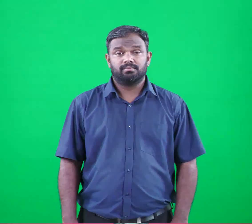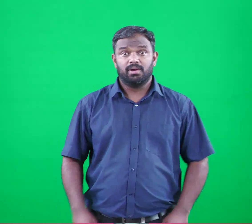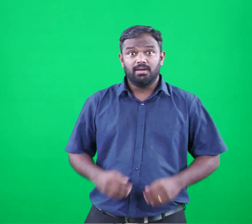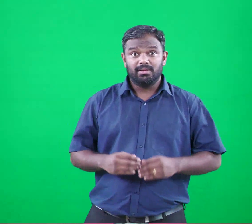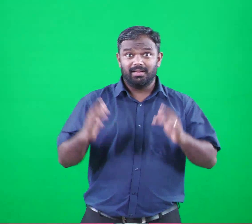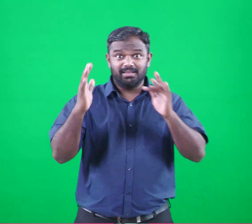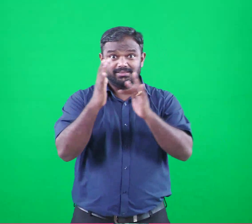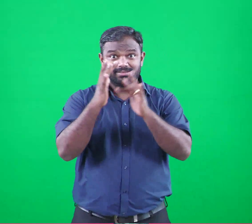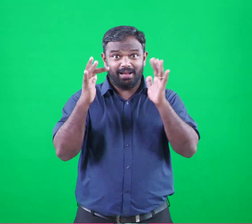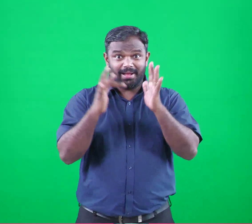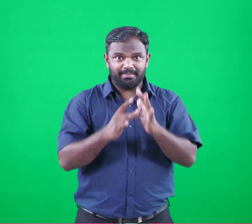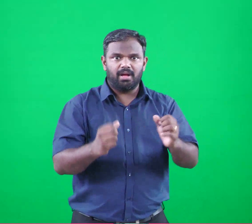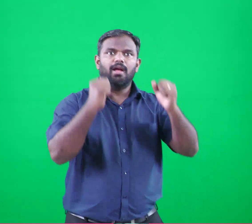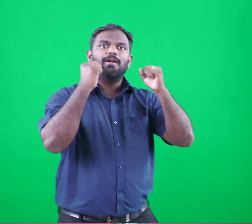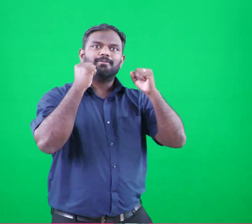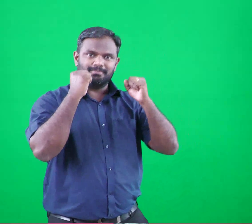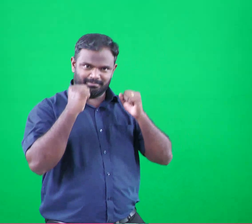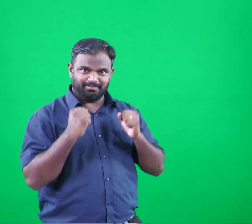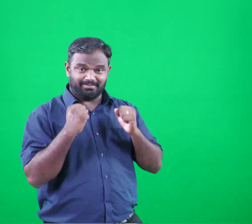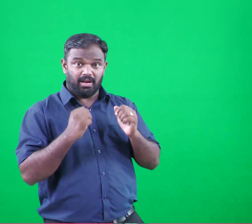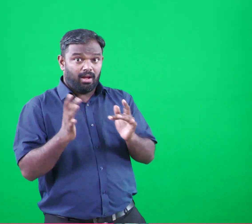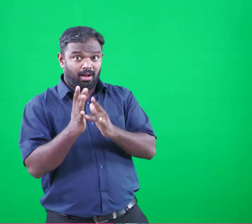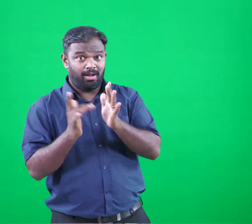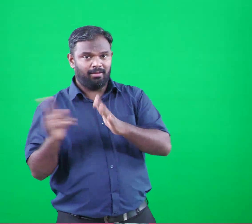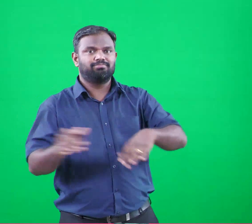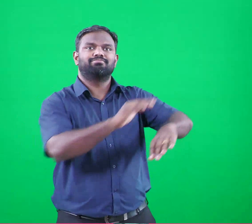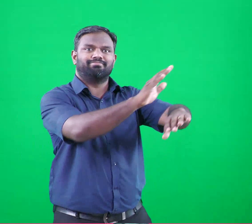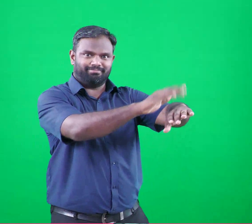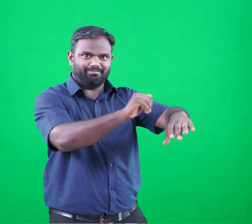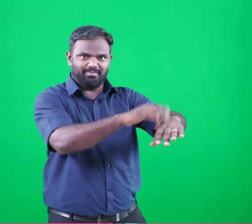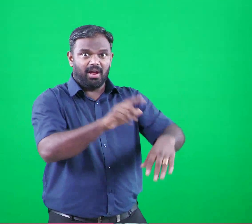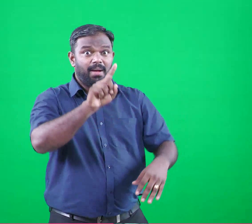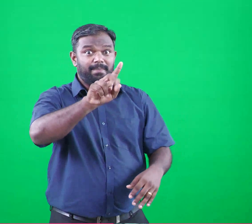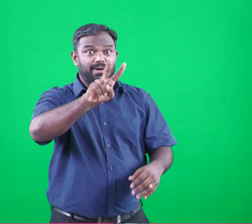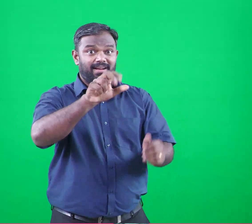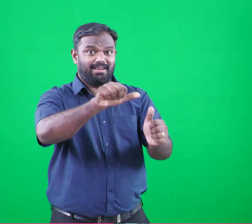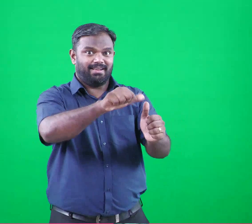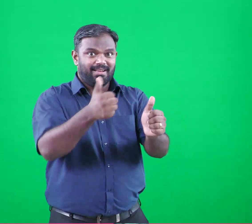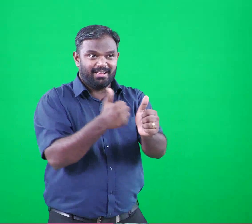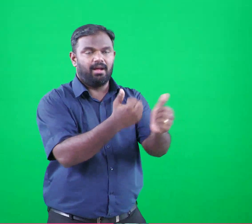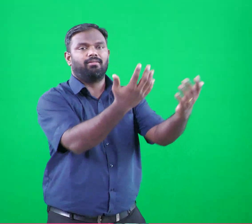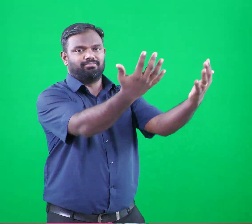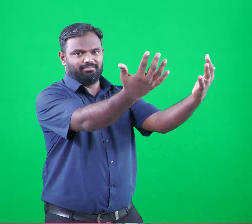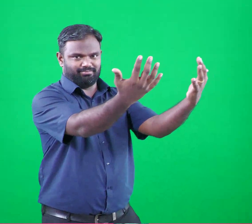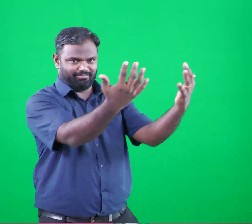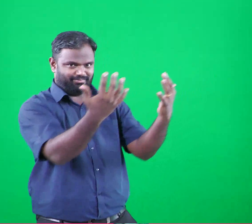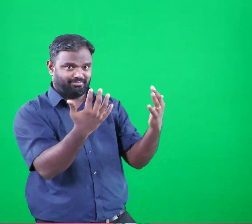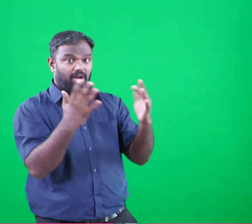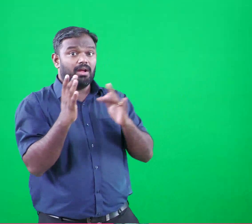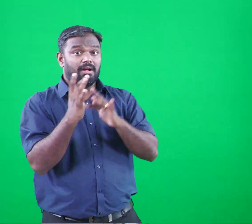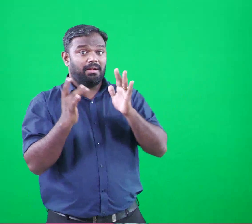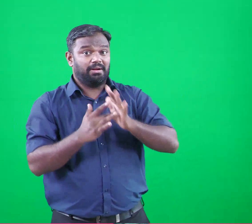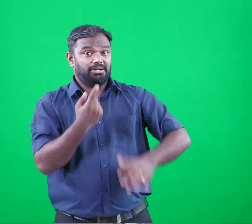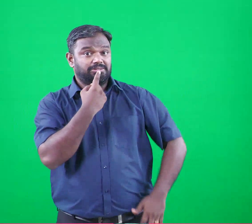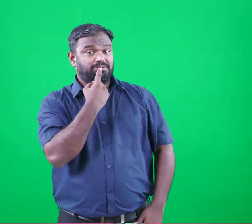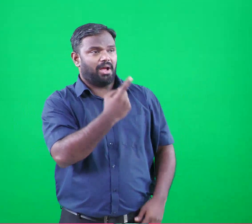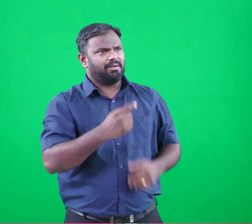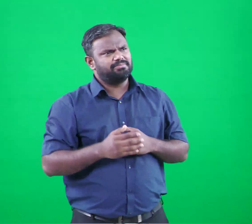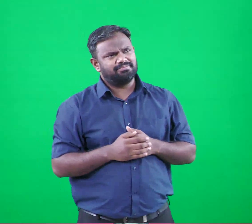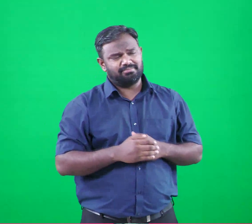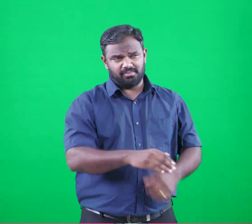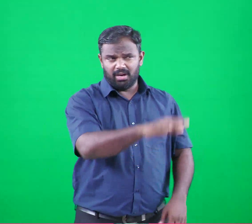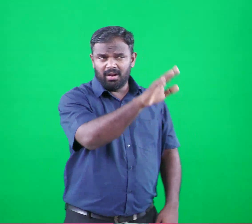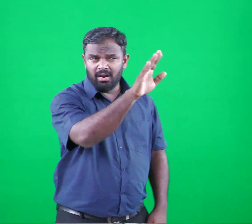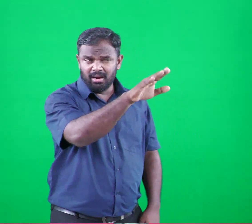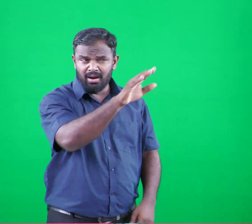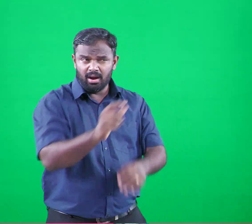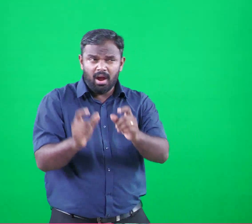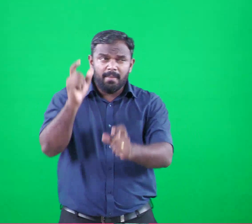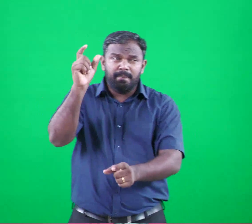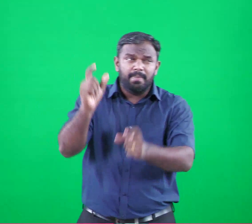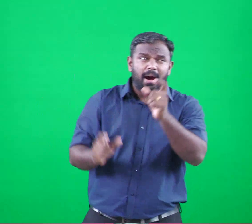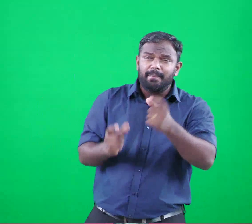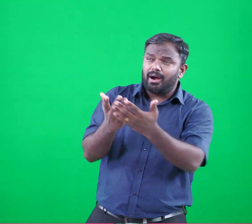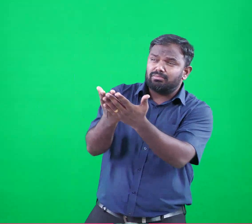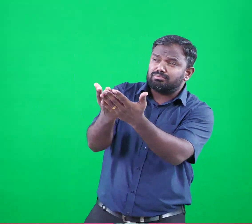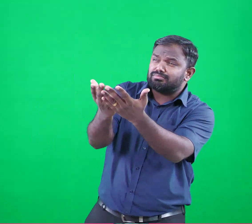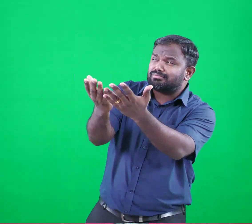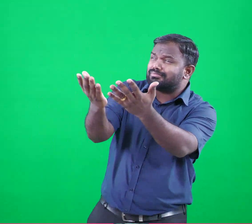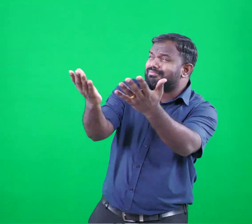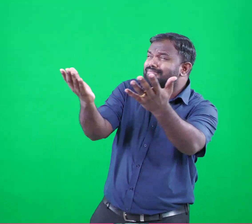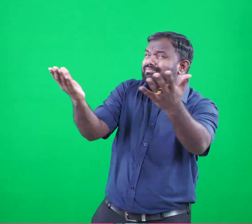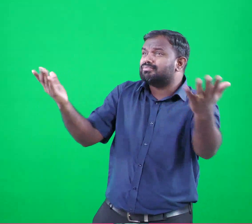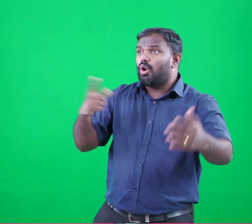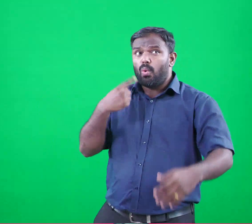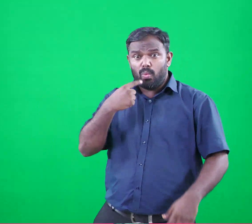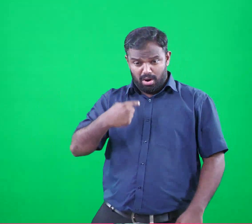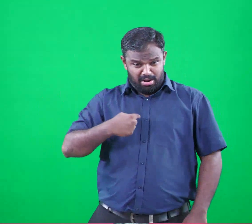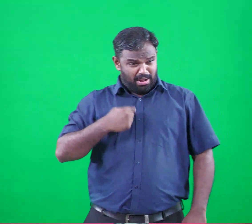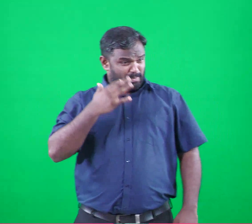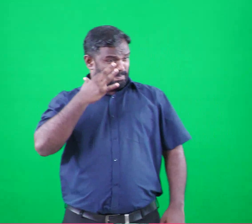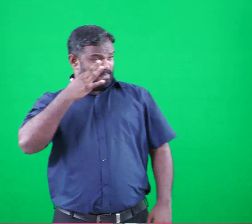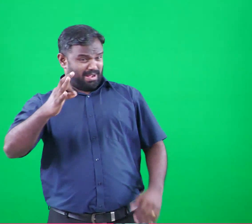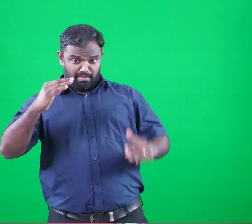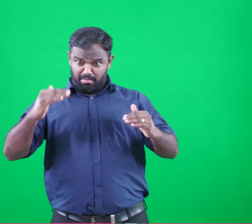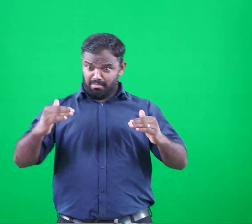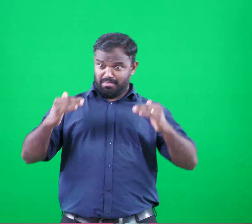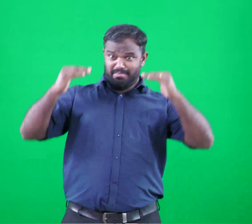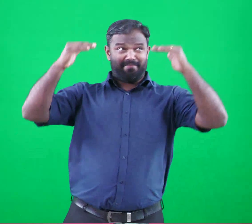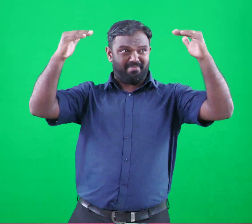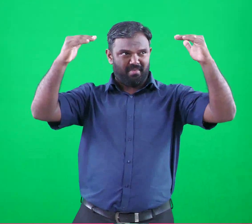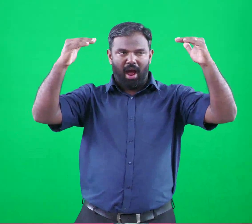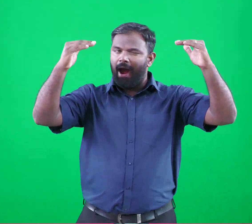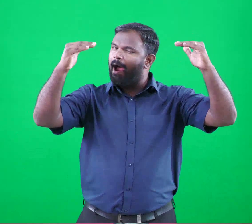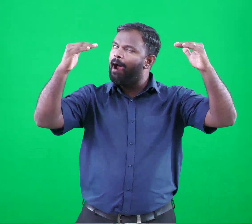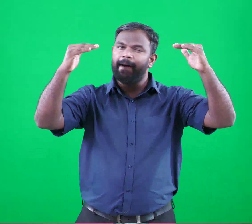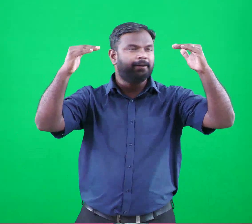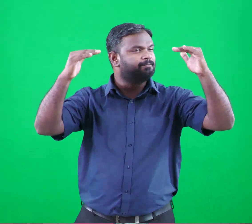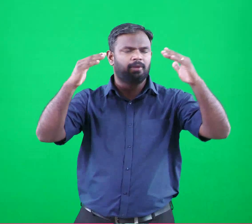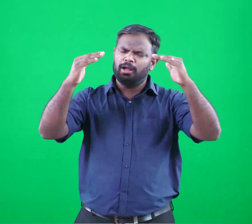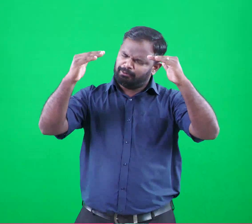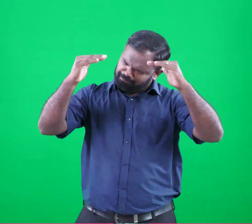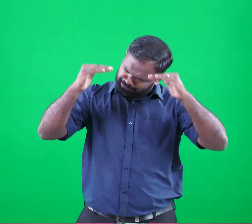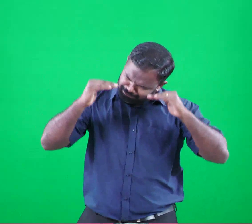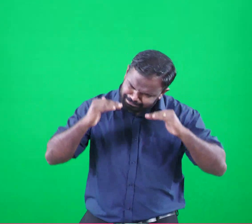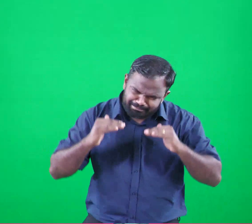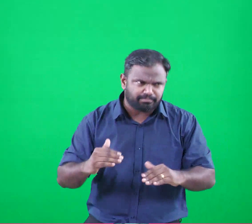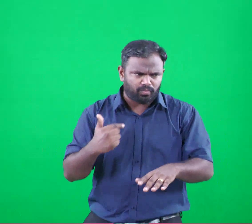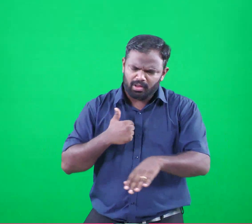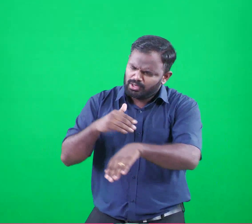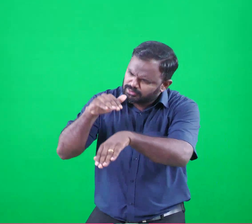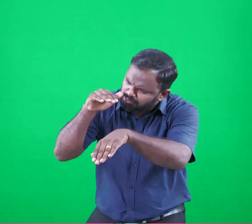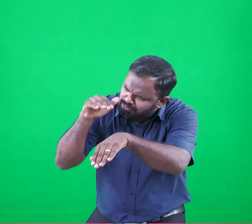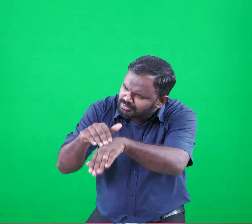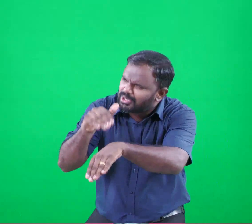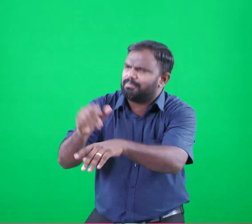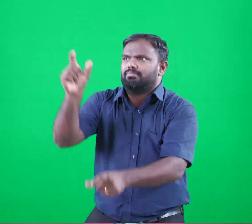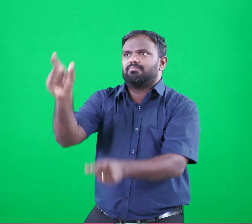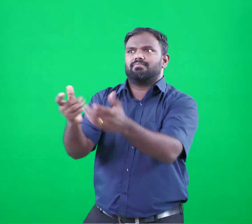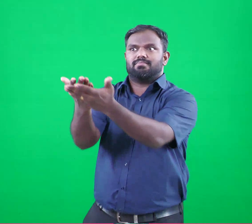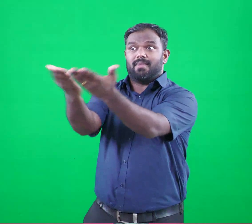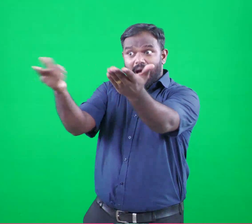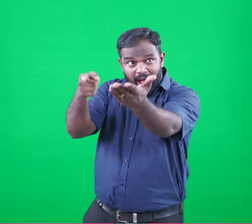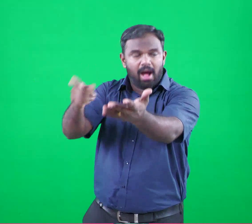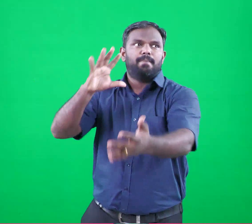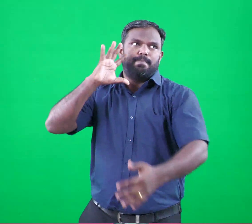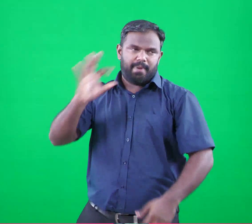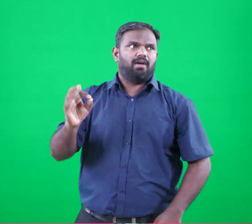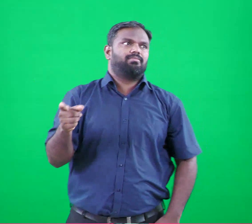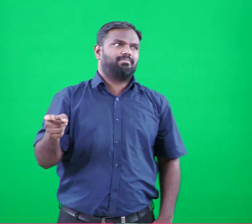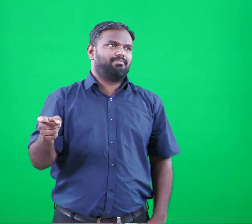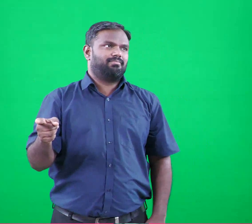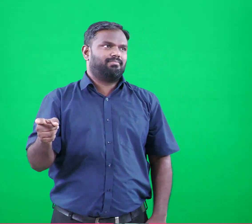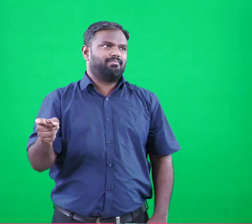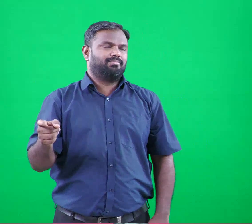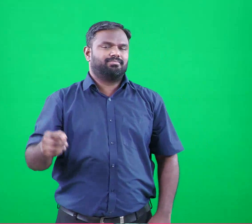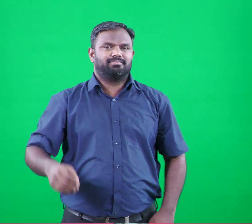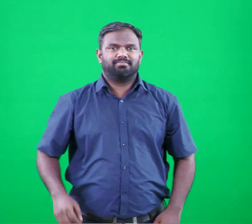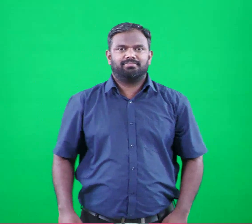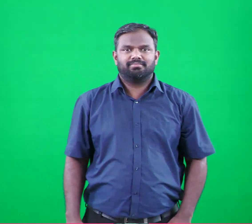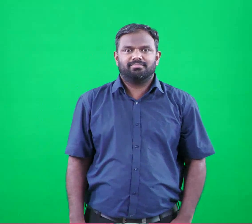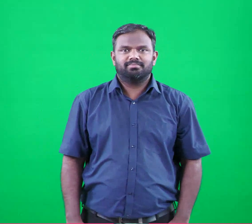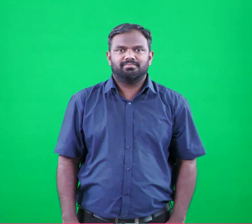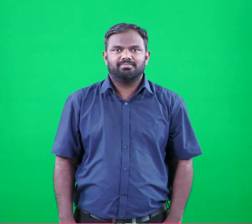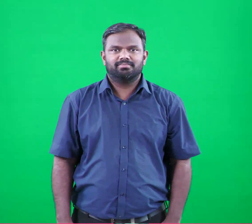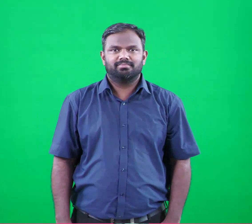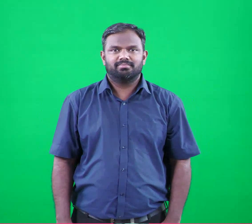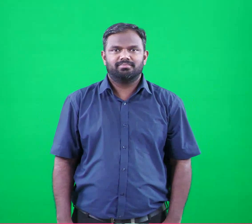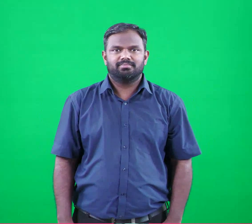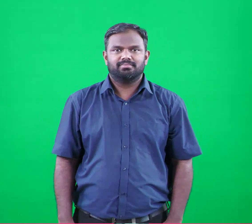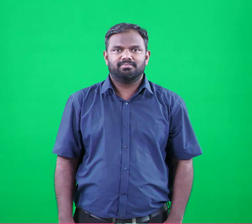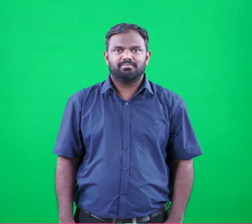Sitting down, Jesus called the Twelve and said, "If anyone wants to be first, he must be the last of all and the servant of all."